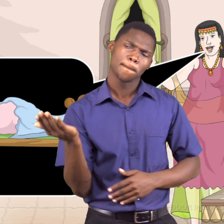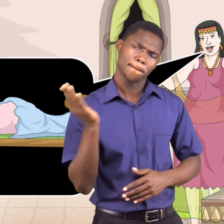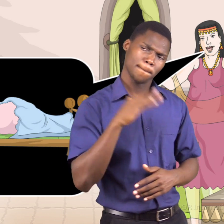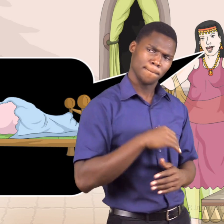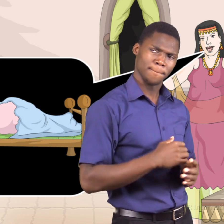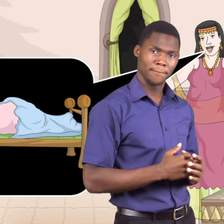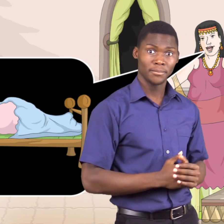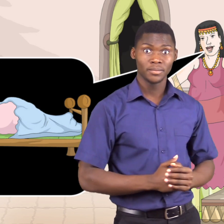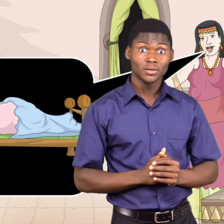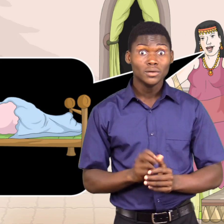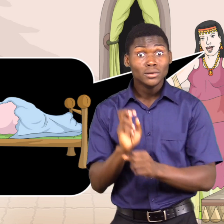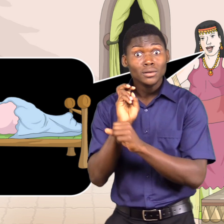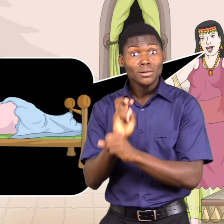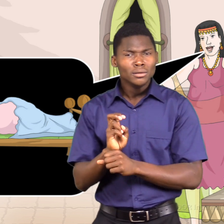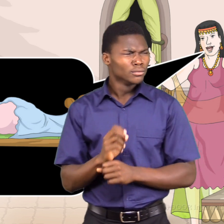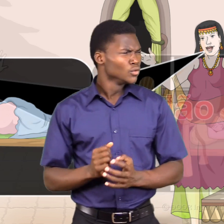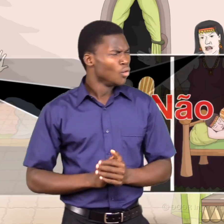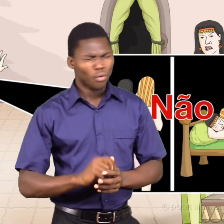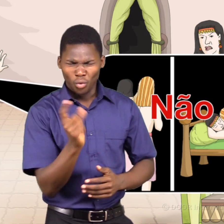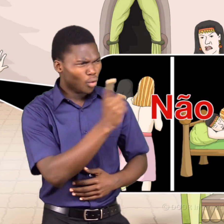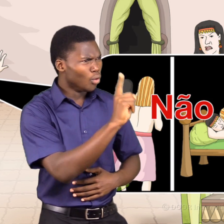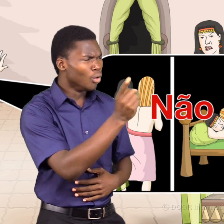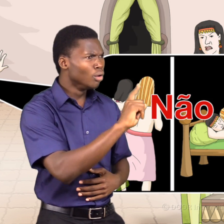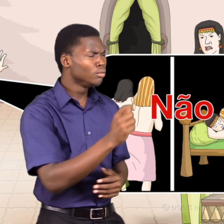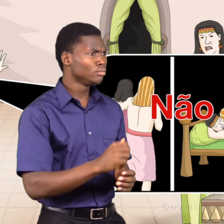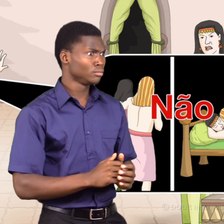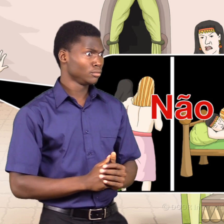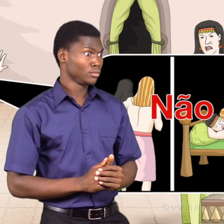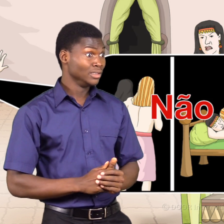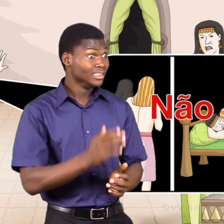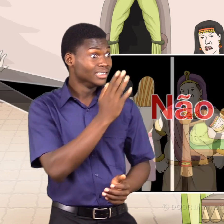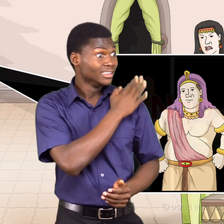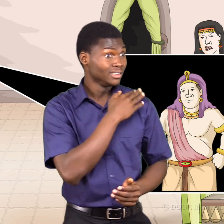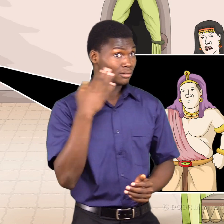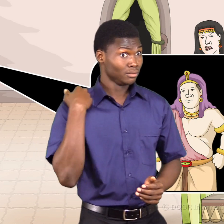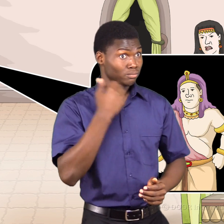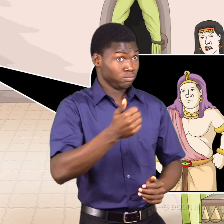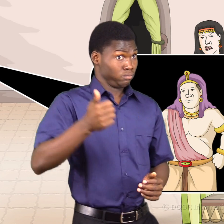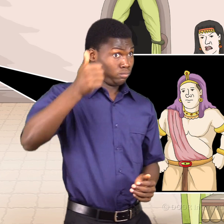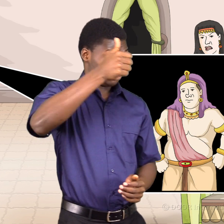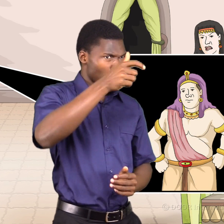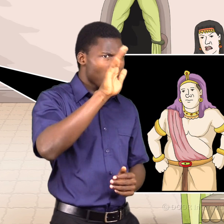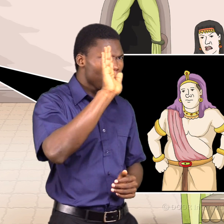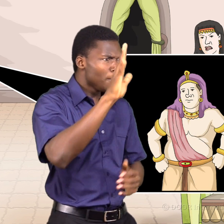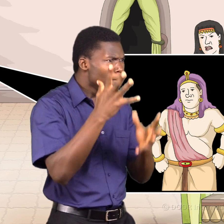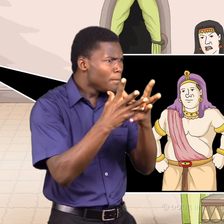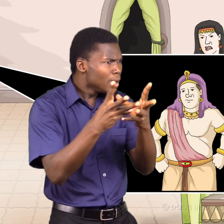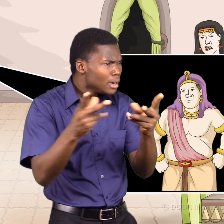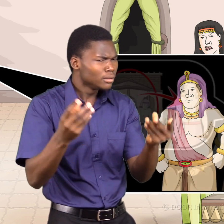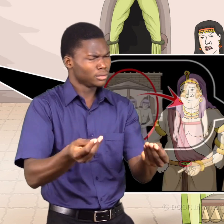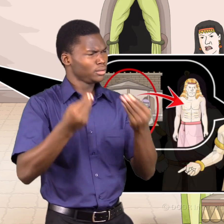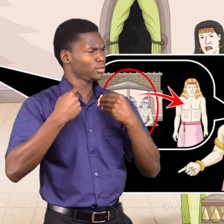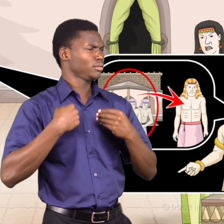But he refused.